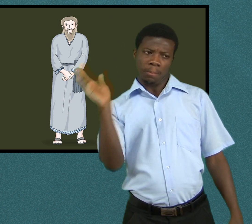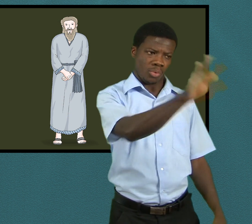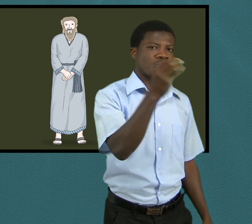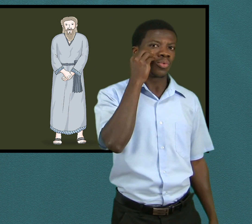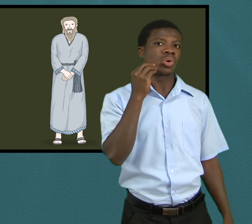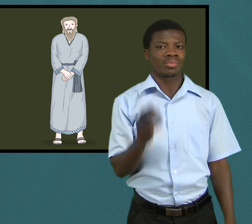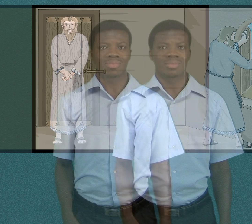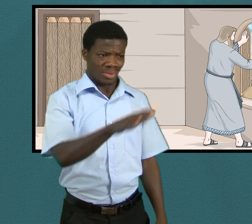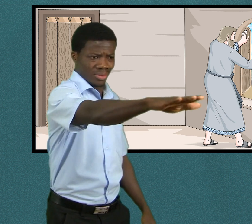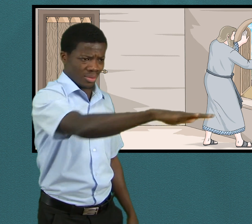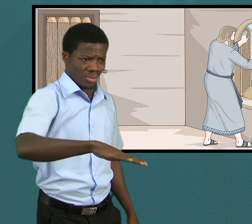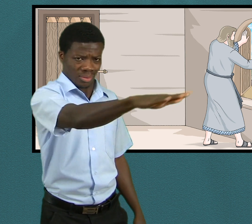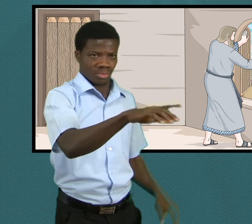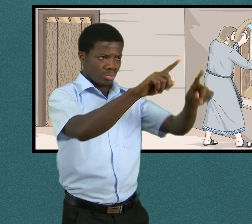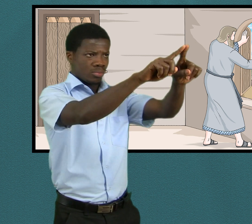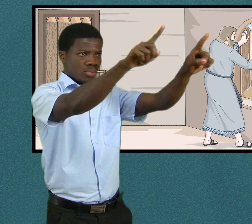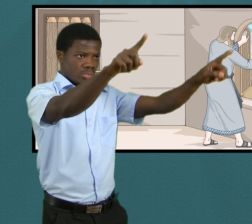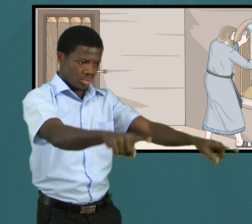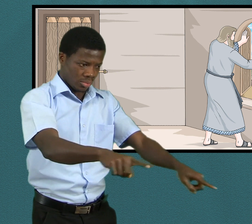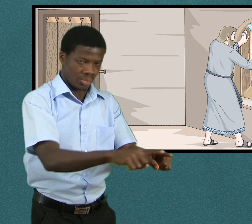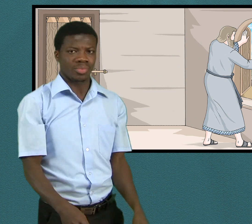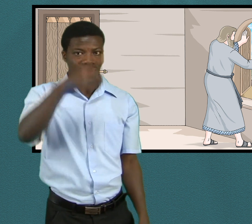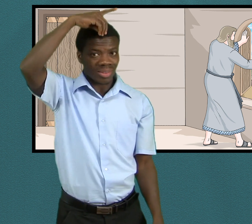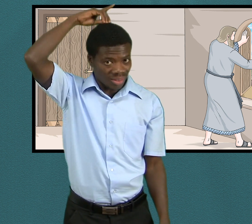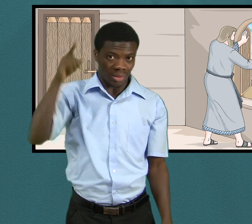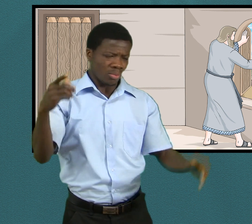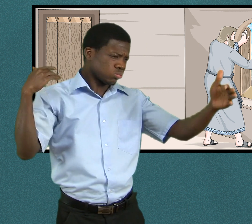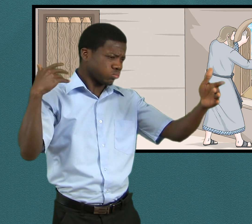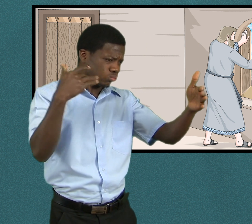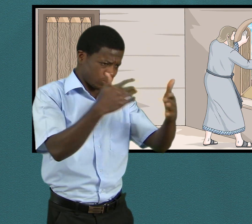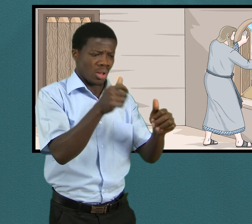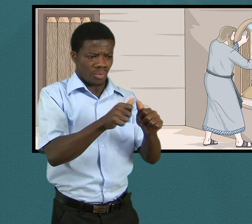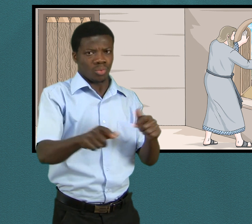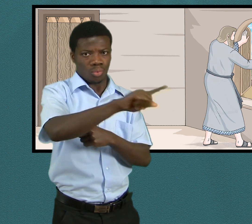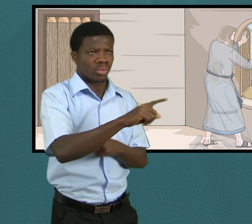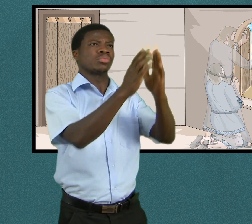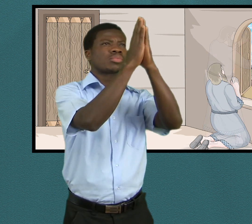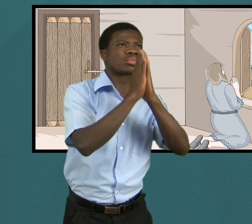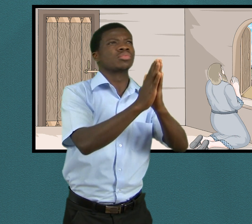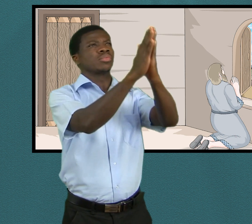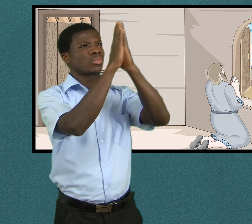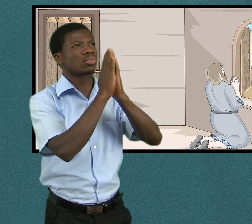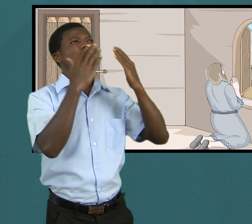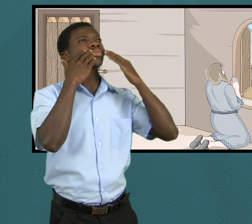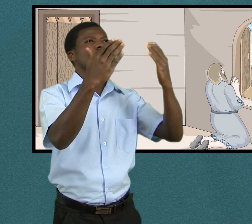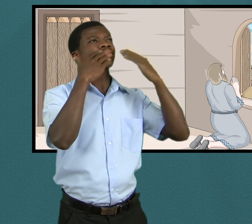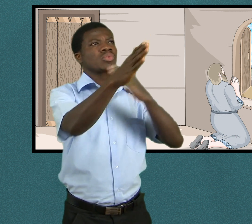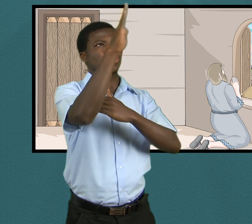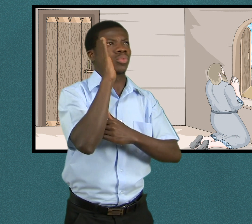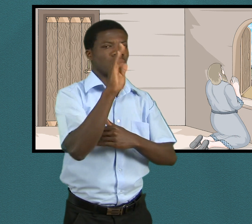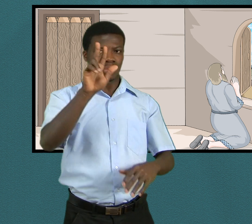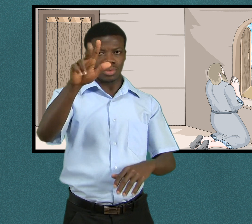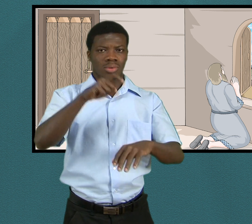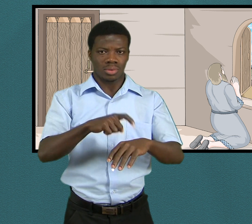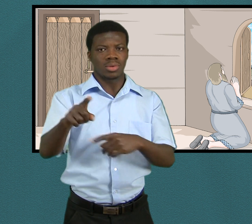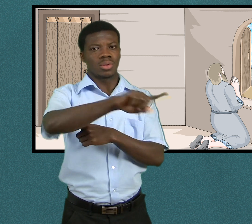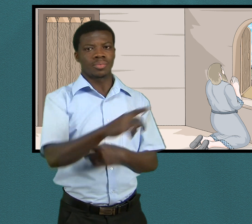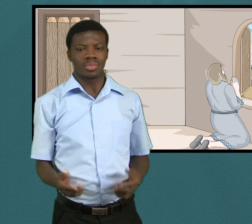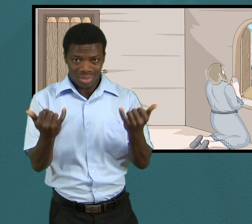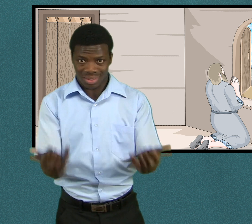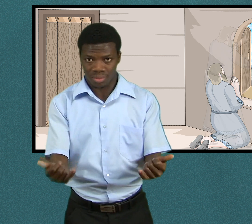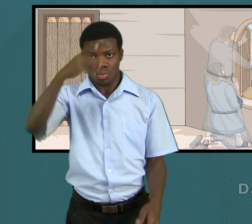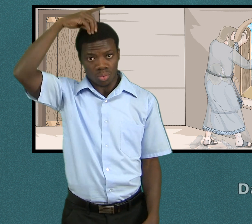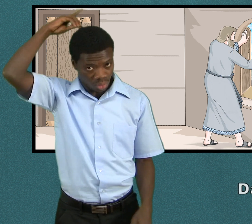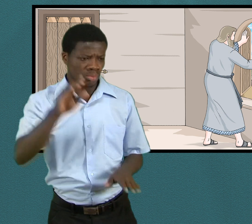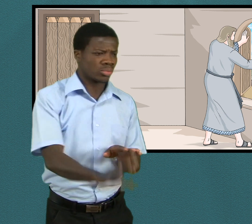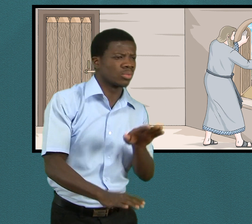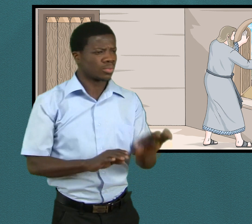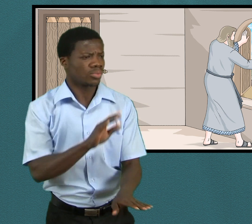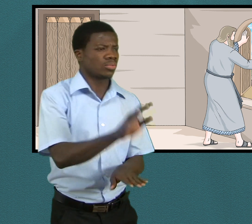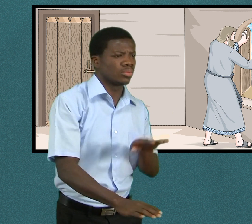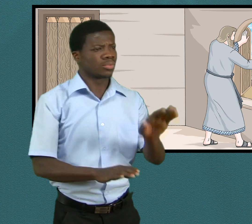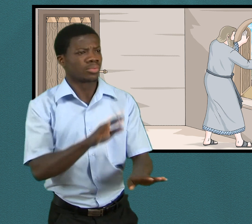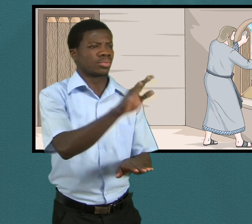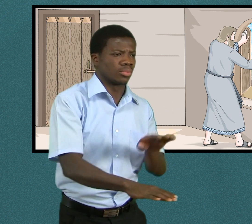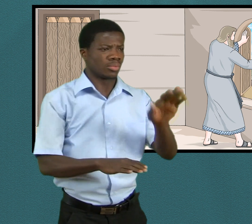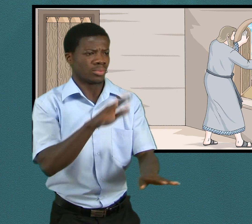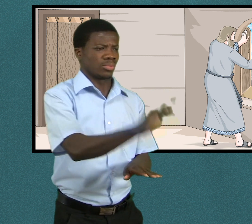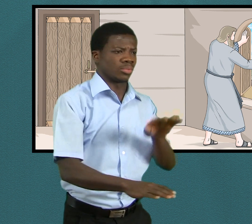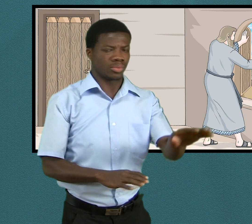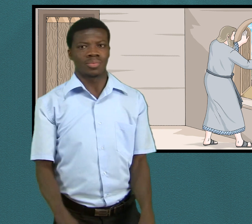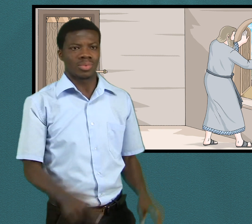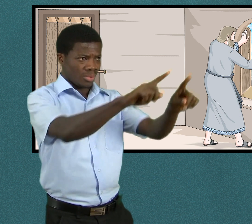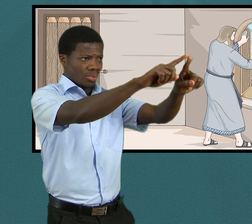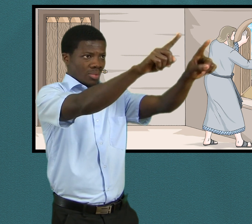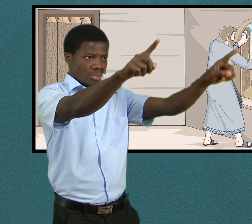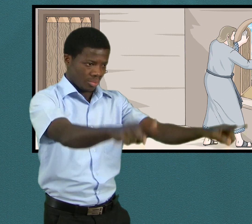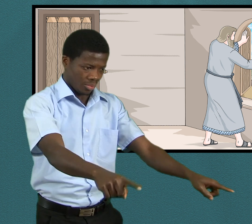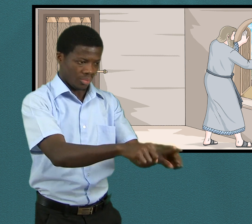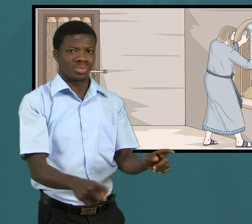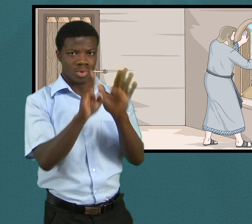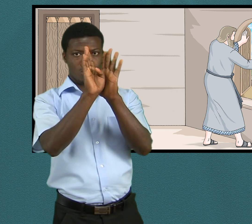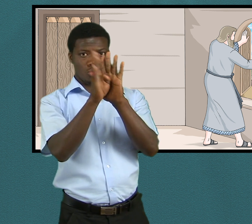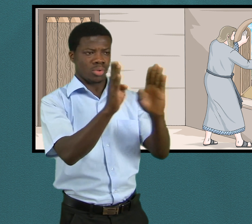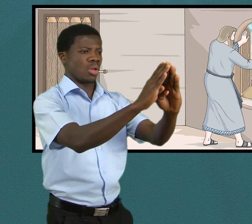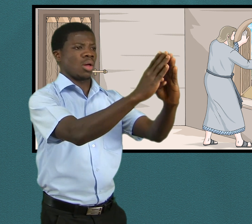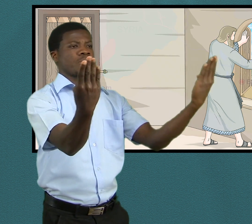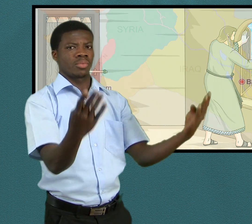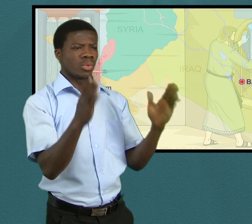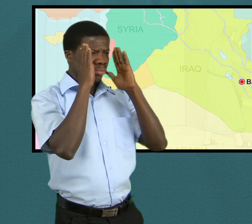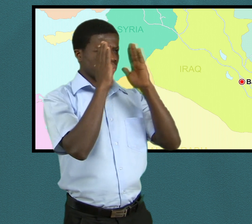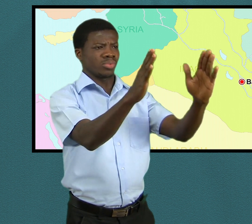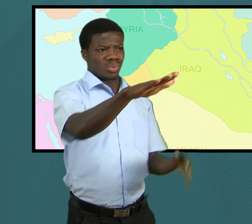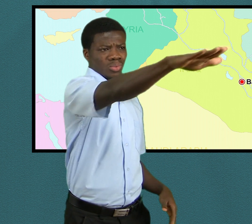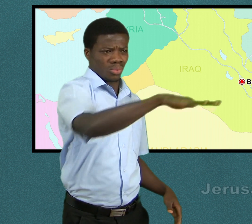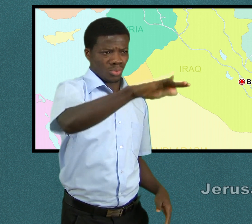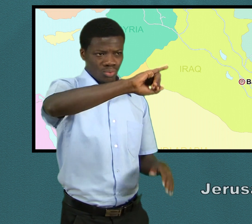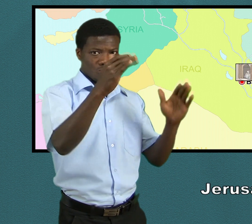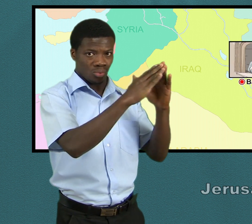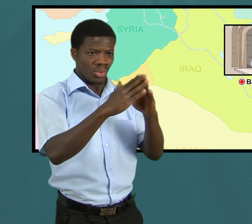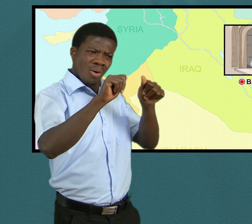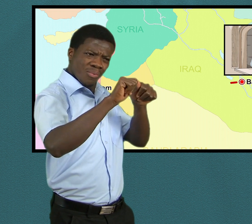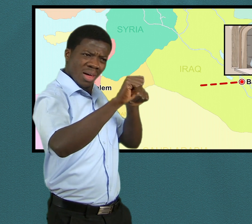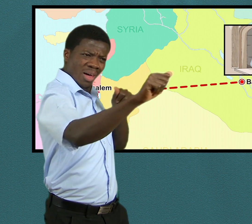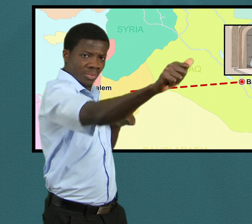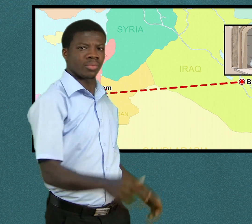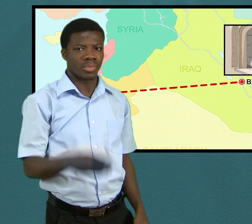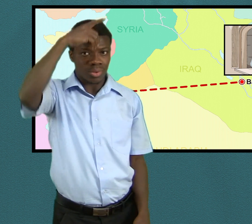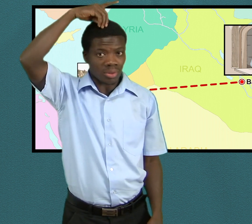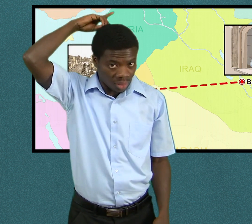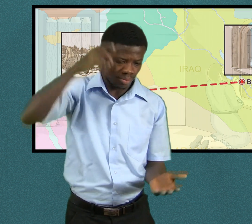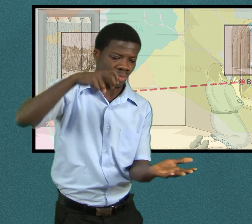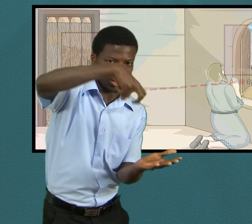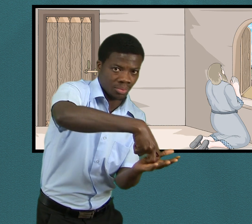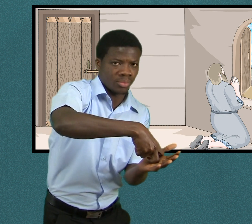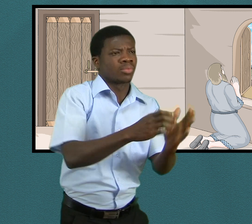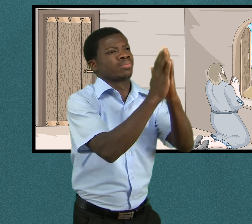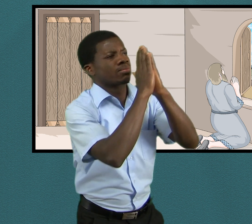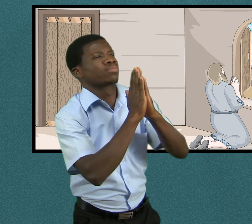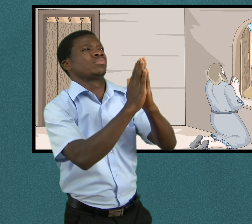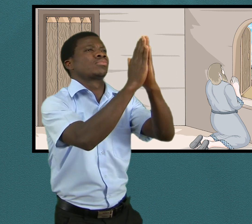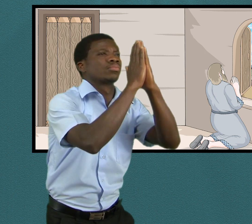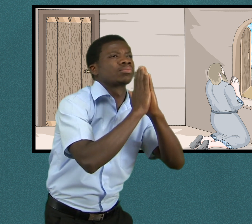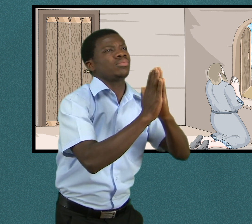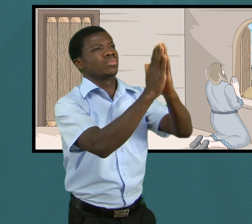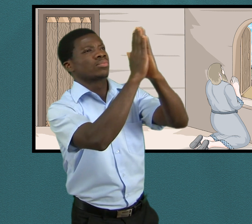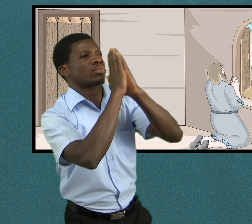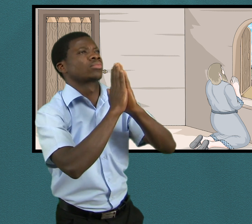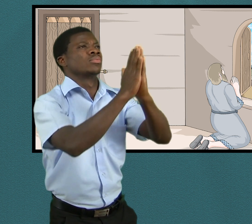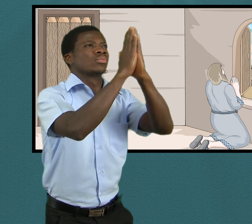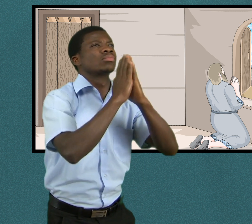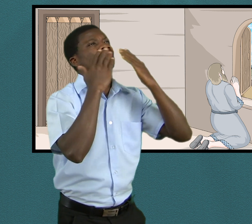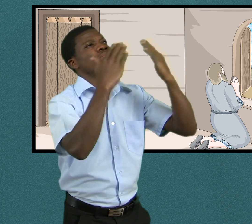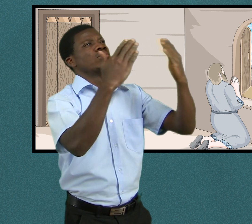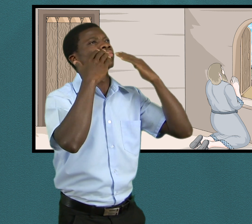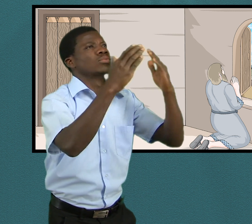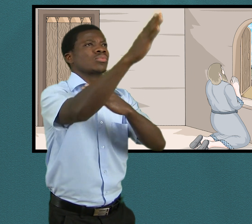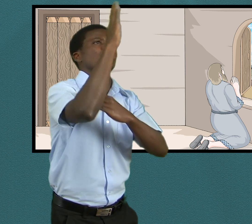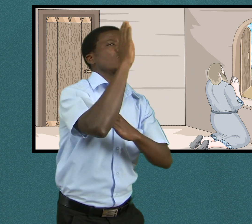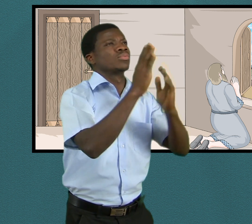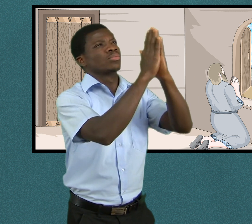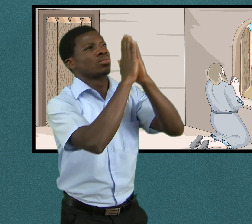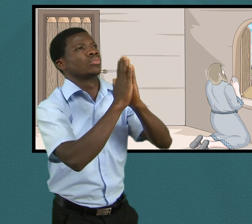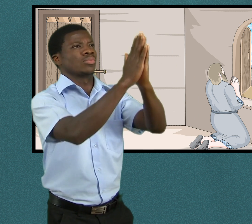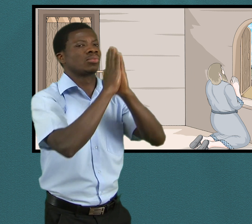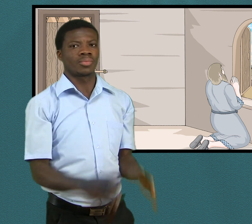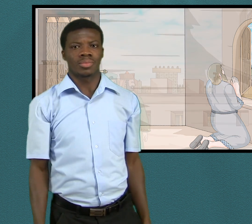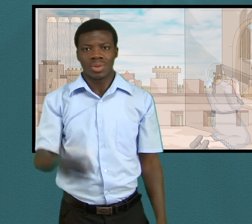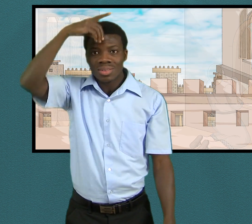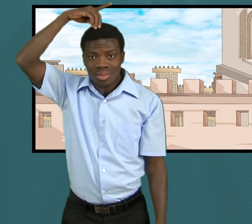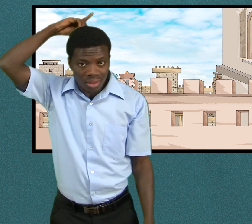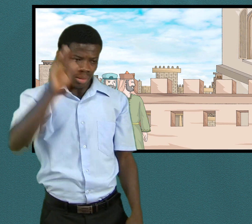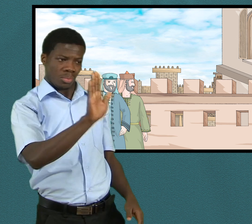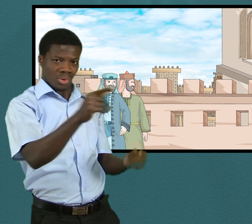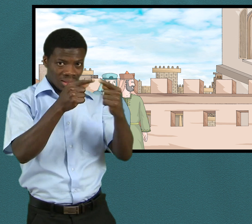Now when Daniel learned that the document had been signed, he went into his house, where the windows of his upper room opened toward Jerusalem, and three times a day he got down on his knees, prayed, and gave thanks to his God, just as he had done before.